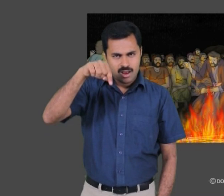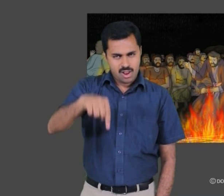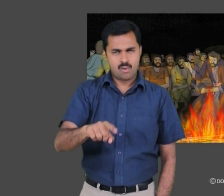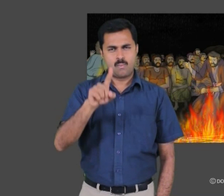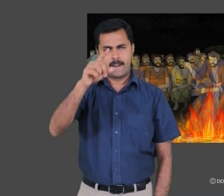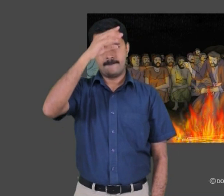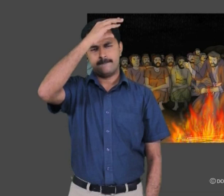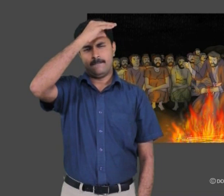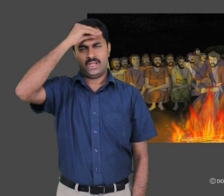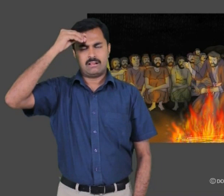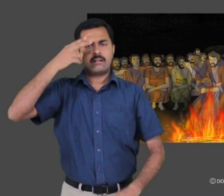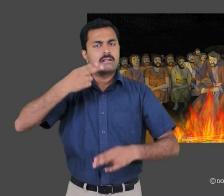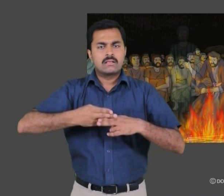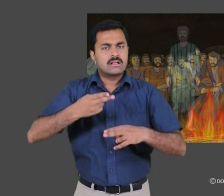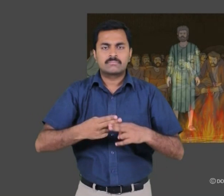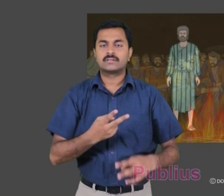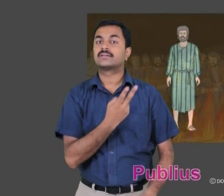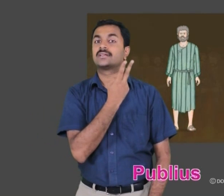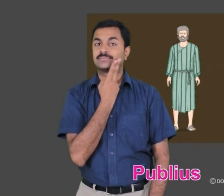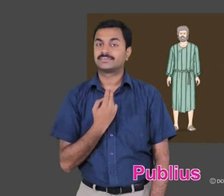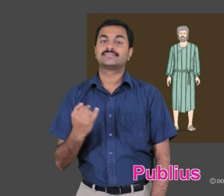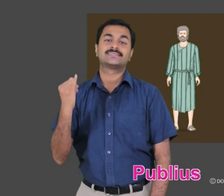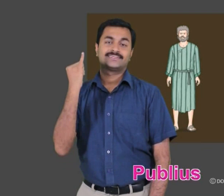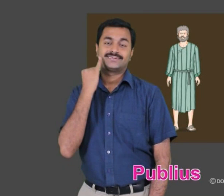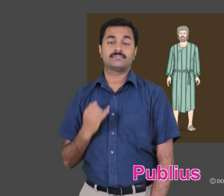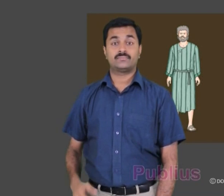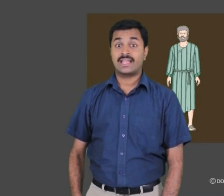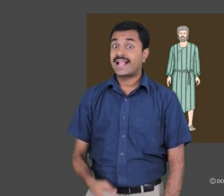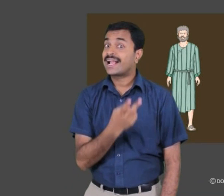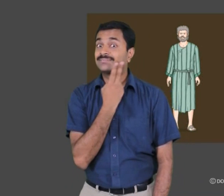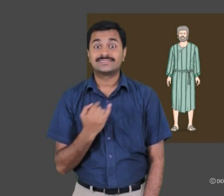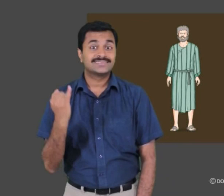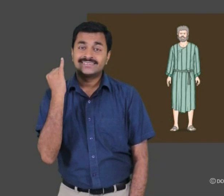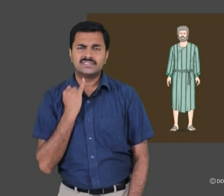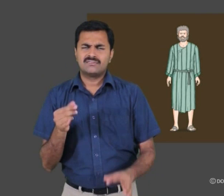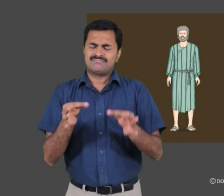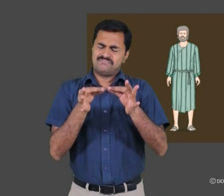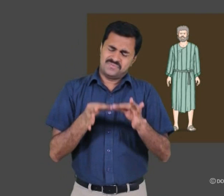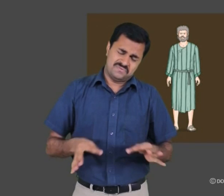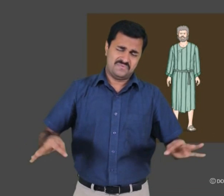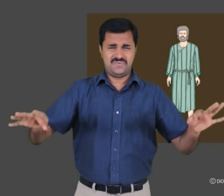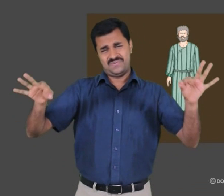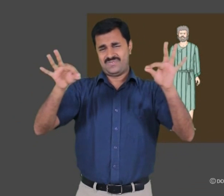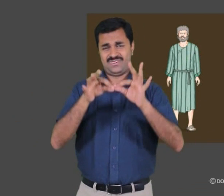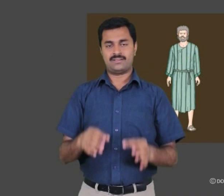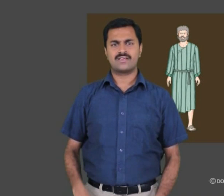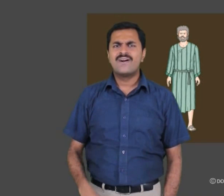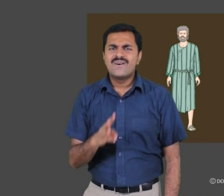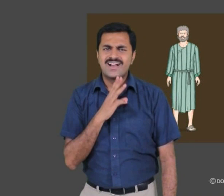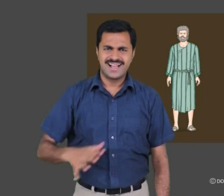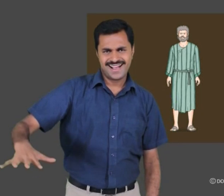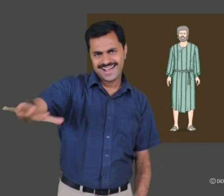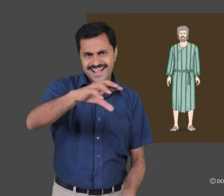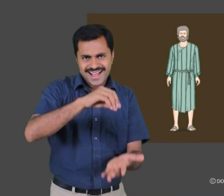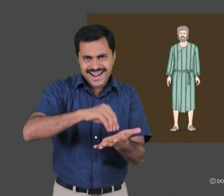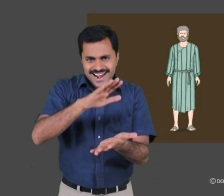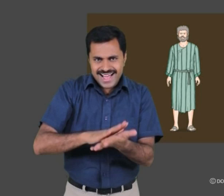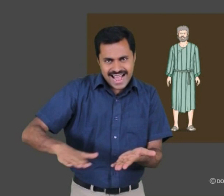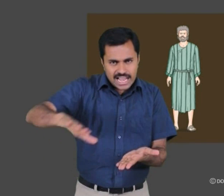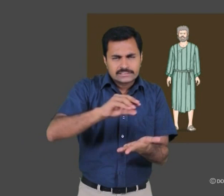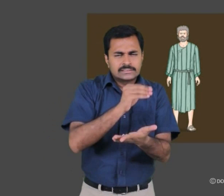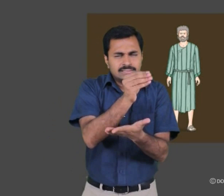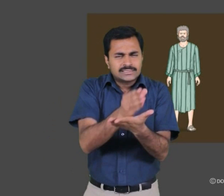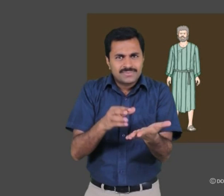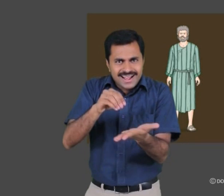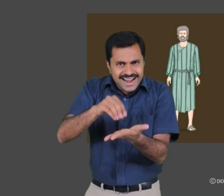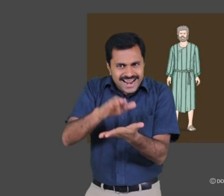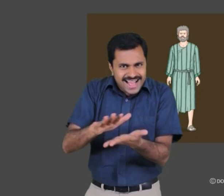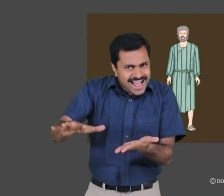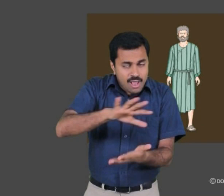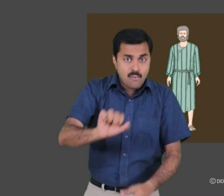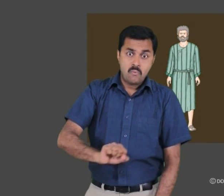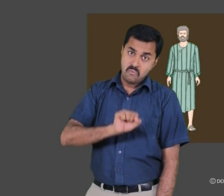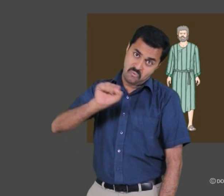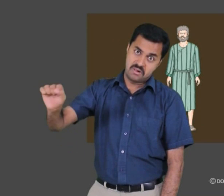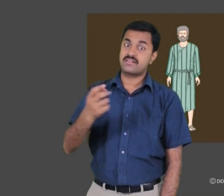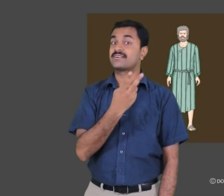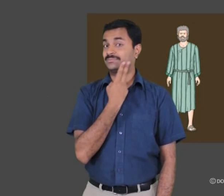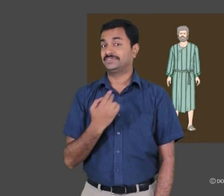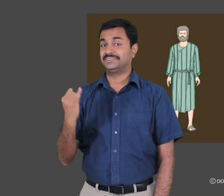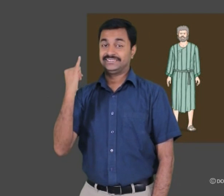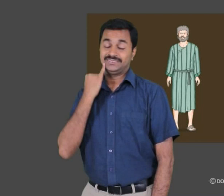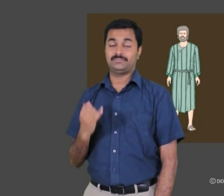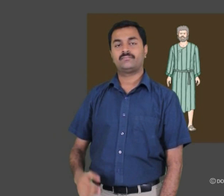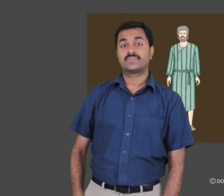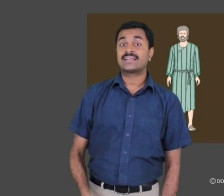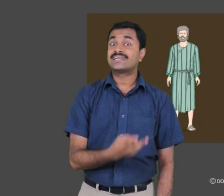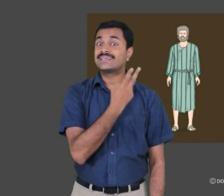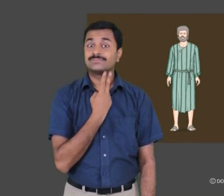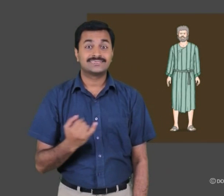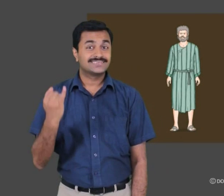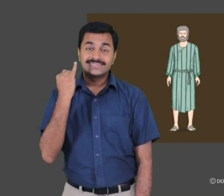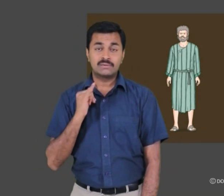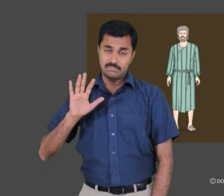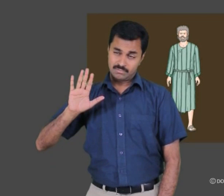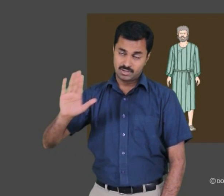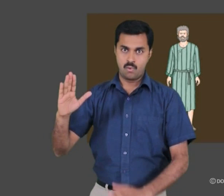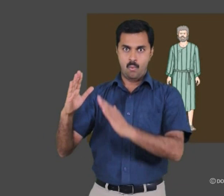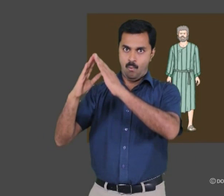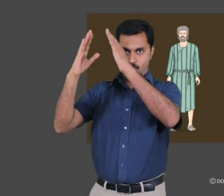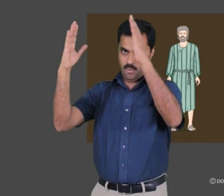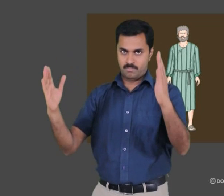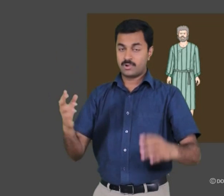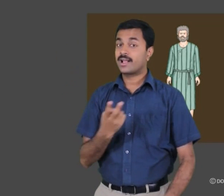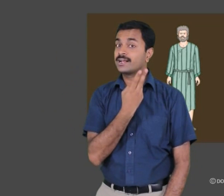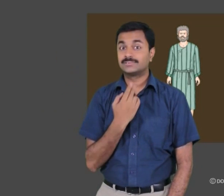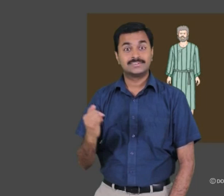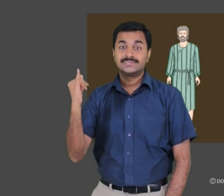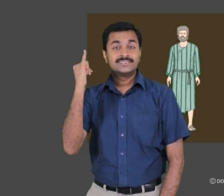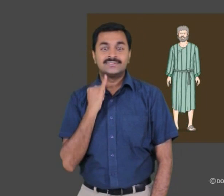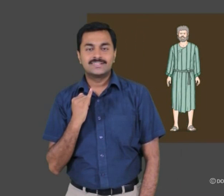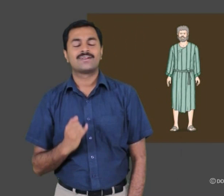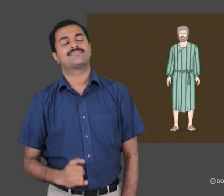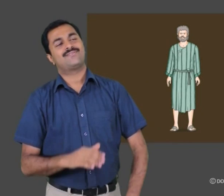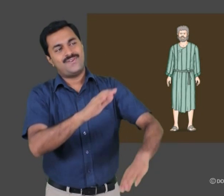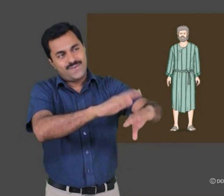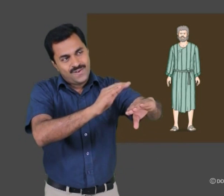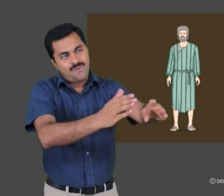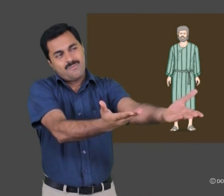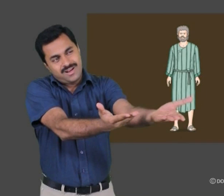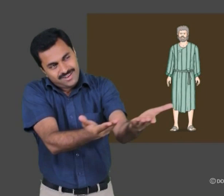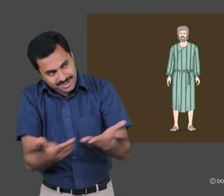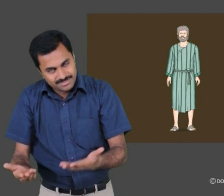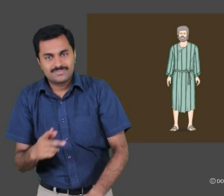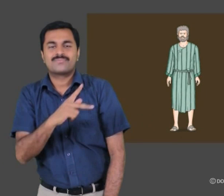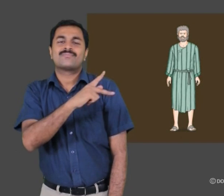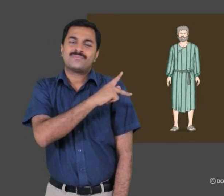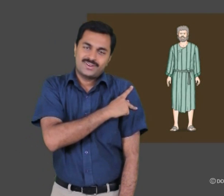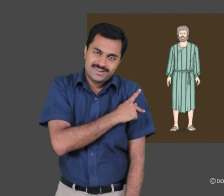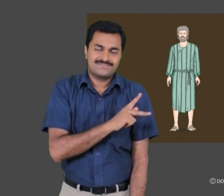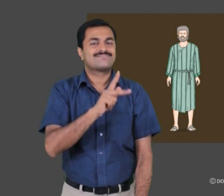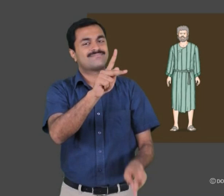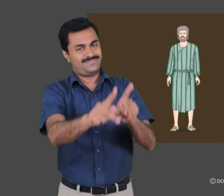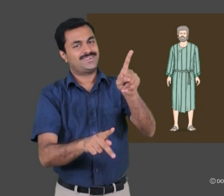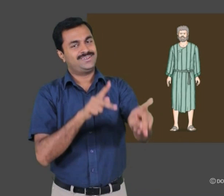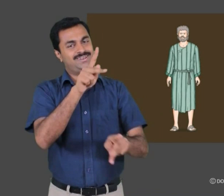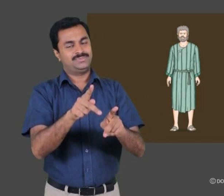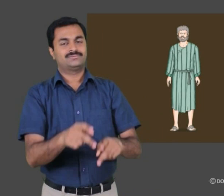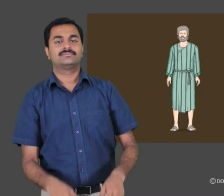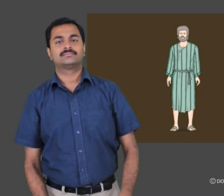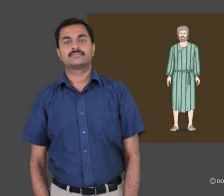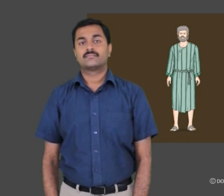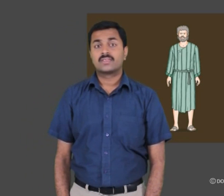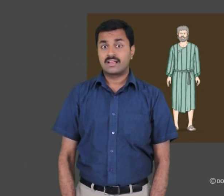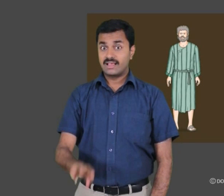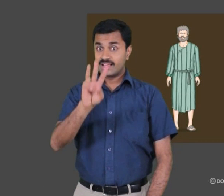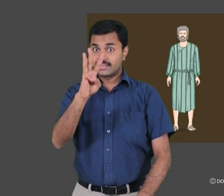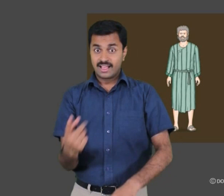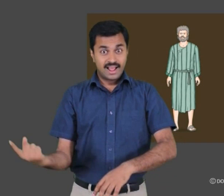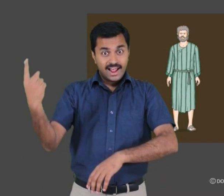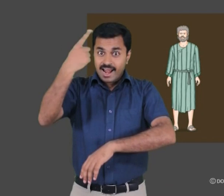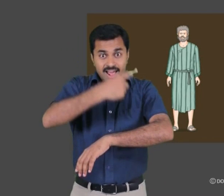Nearby stood an estate belonging to Publius, the chief official of the island.